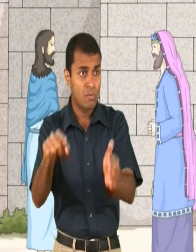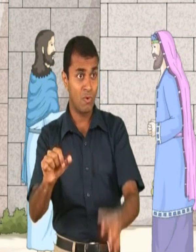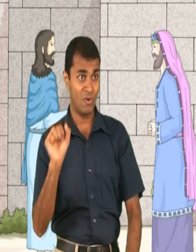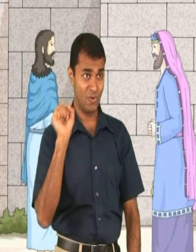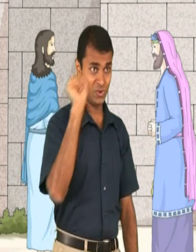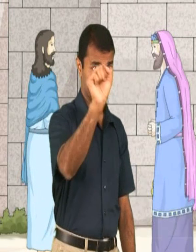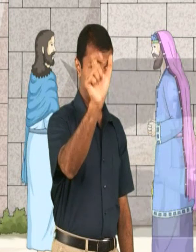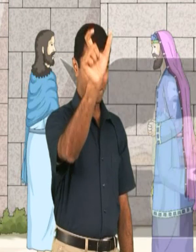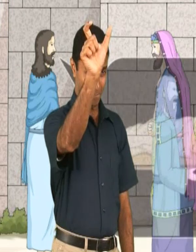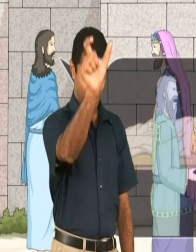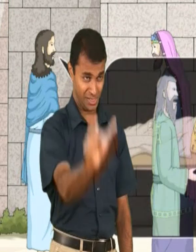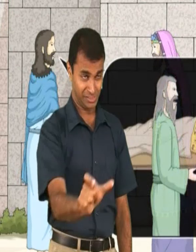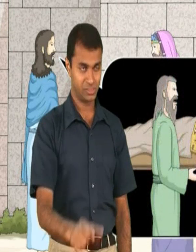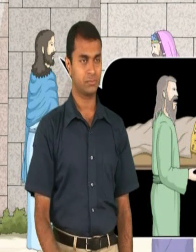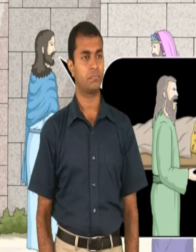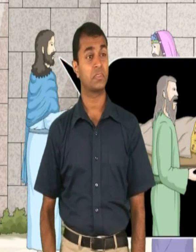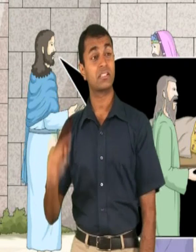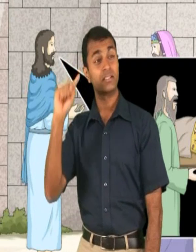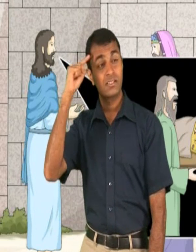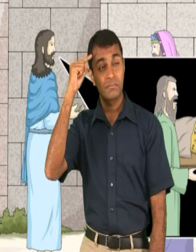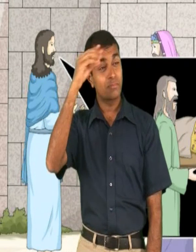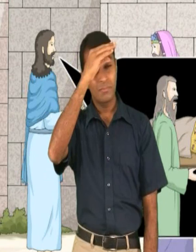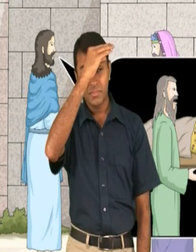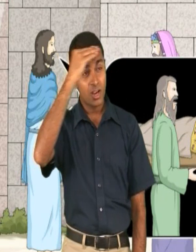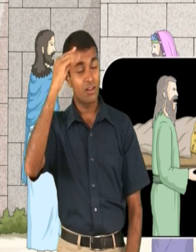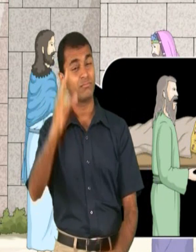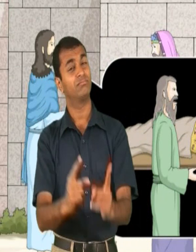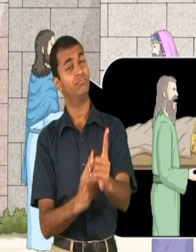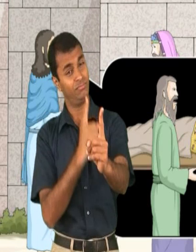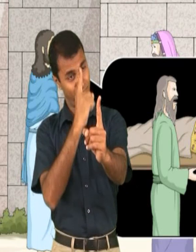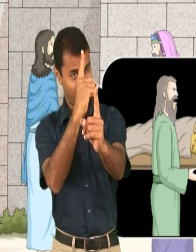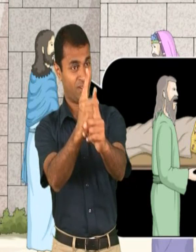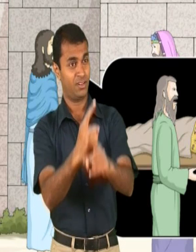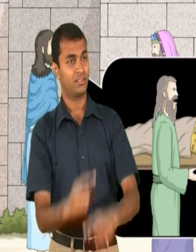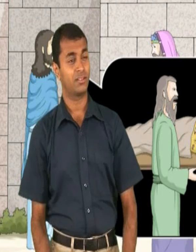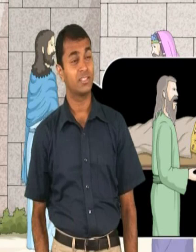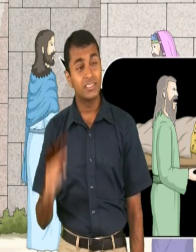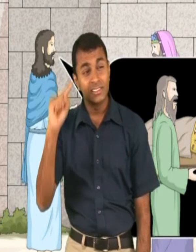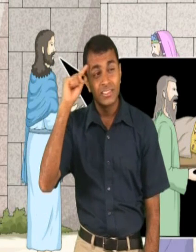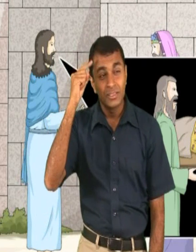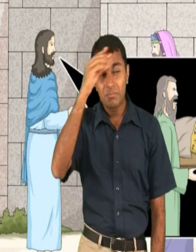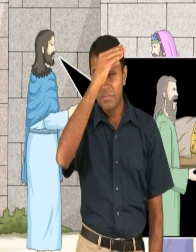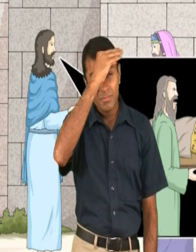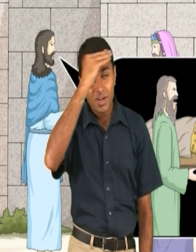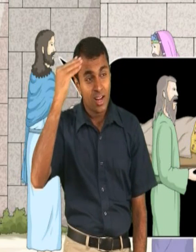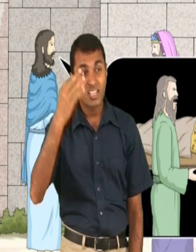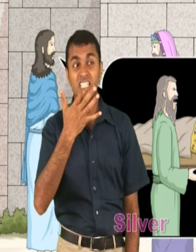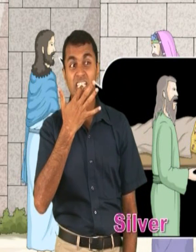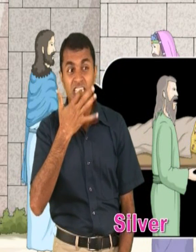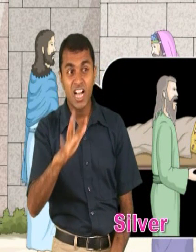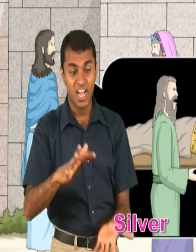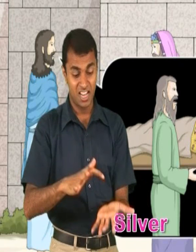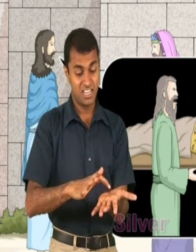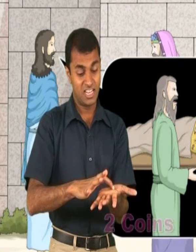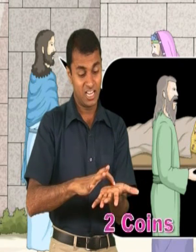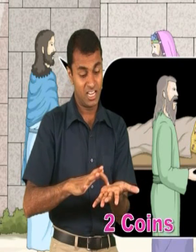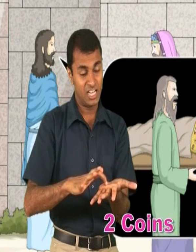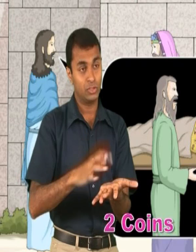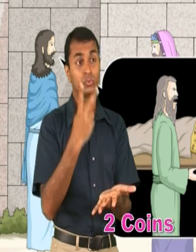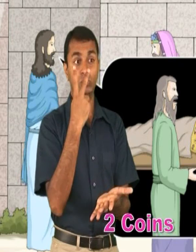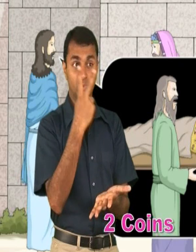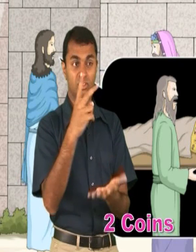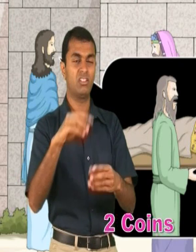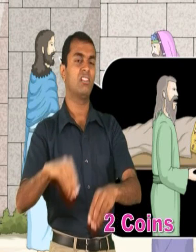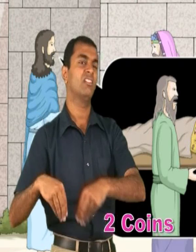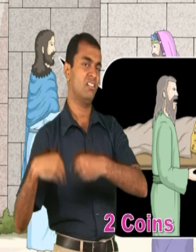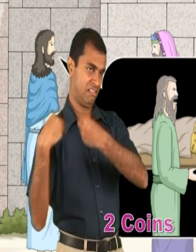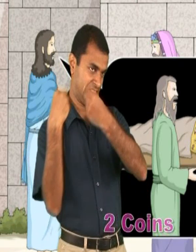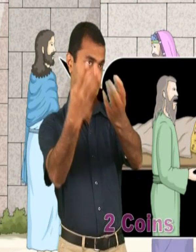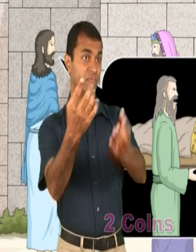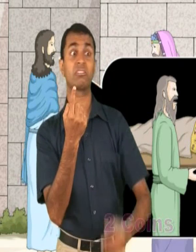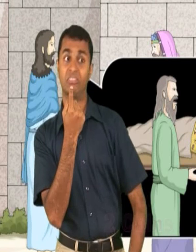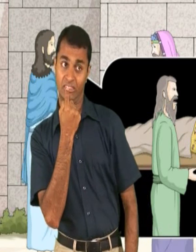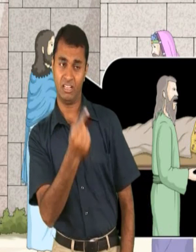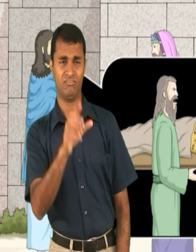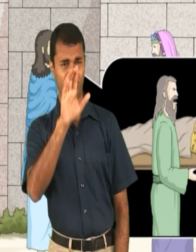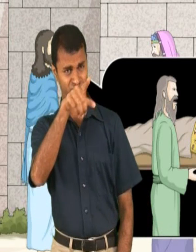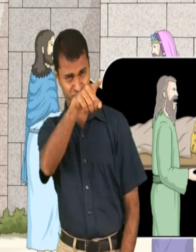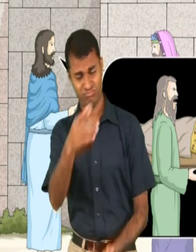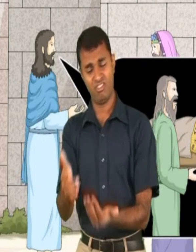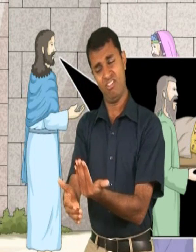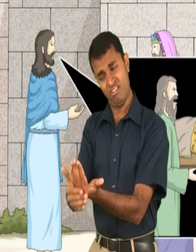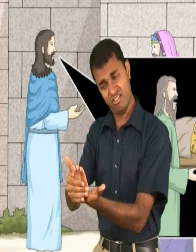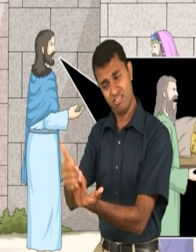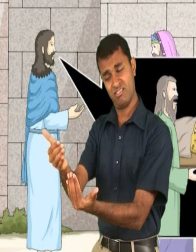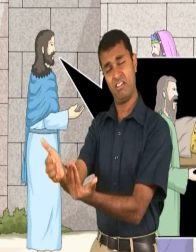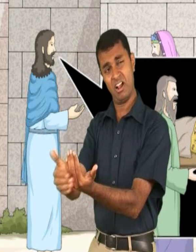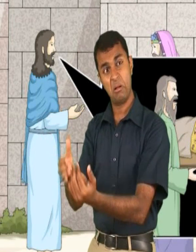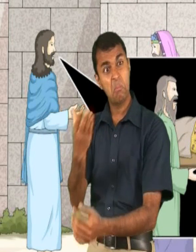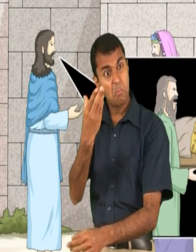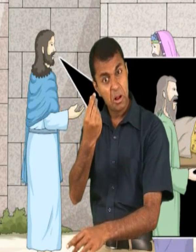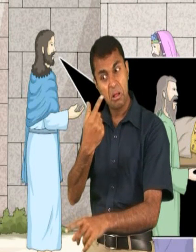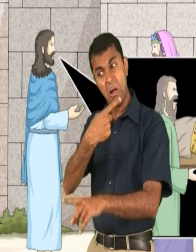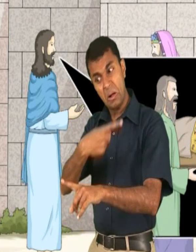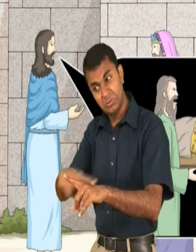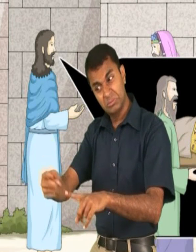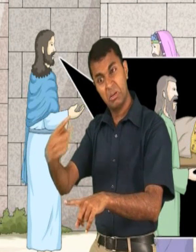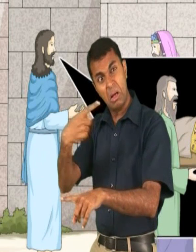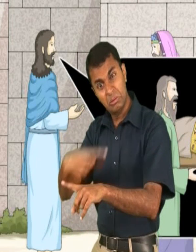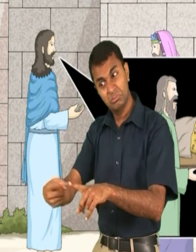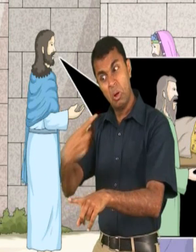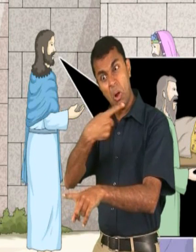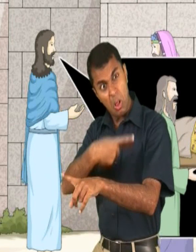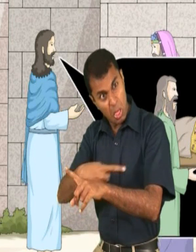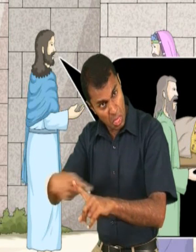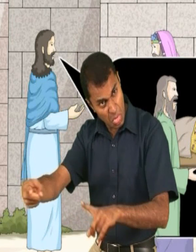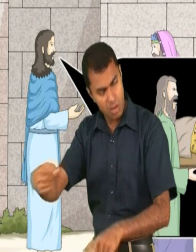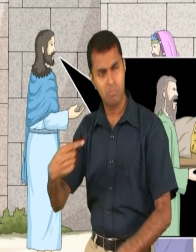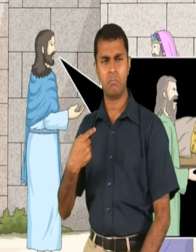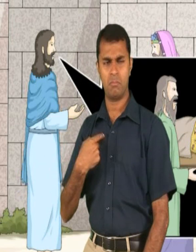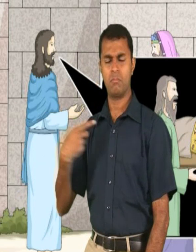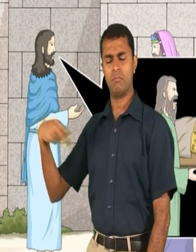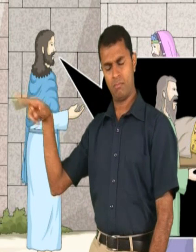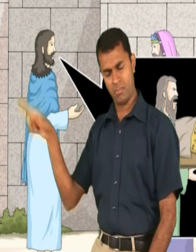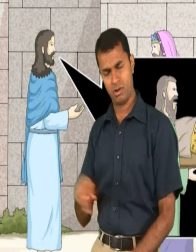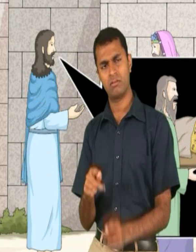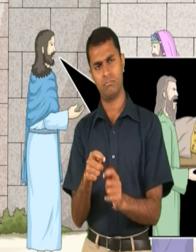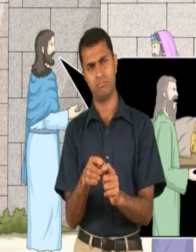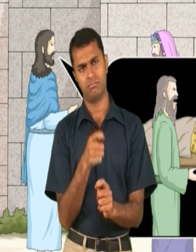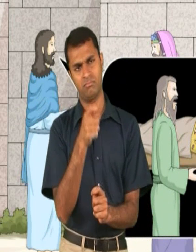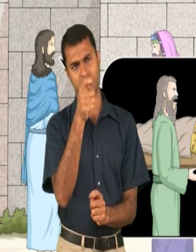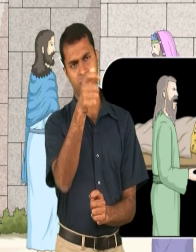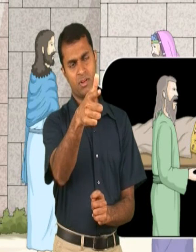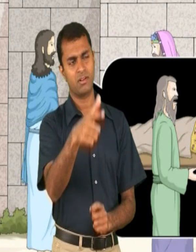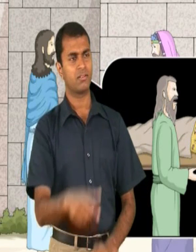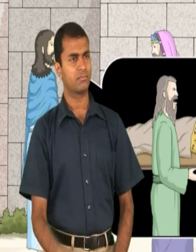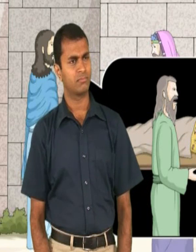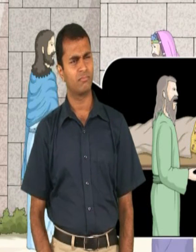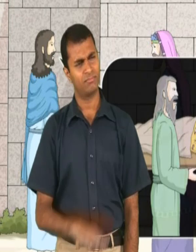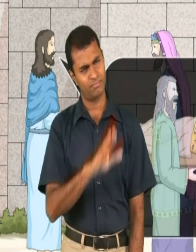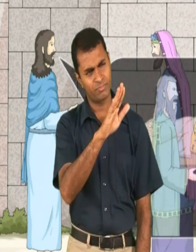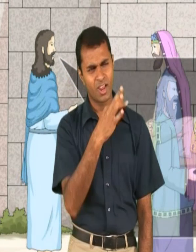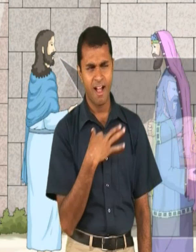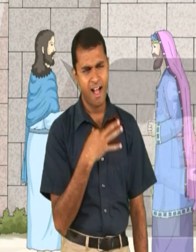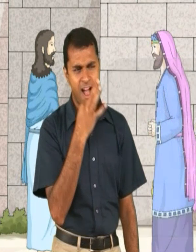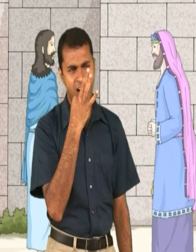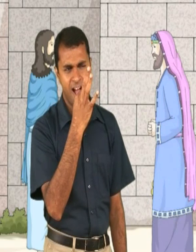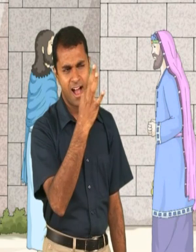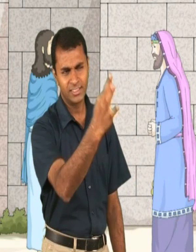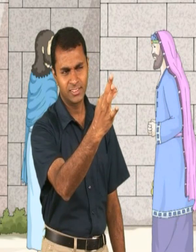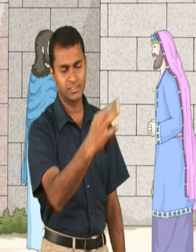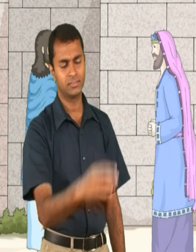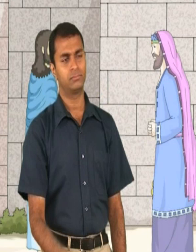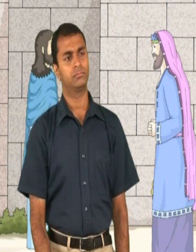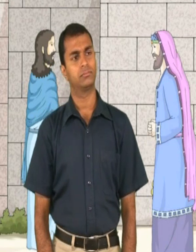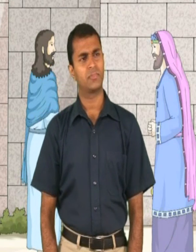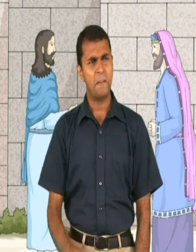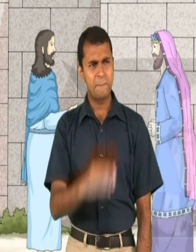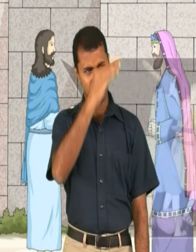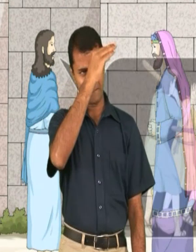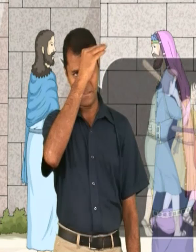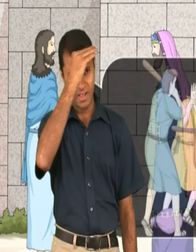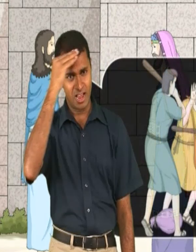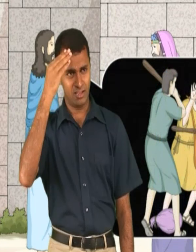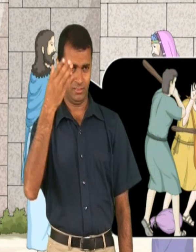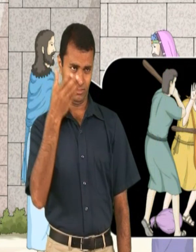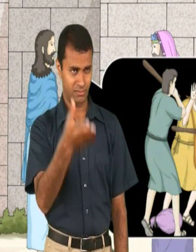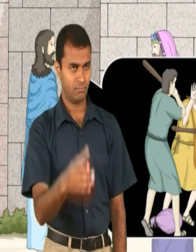The next day he took out two denarii and gave them to the innkeeper. ‘Take care of him,’ he said, ‘and on my return I will repay you for any additional expense.’